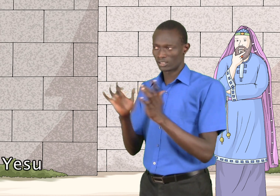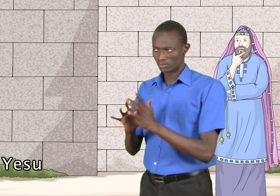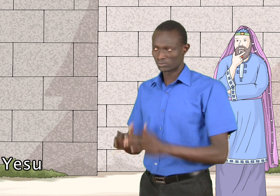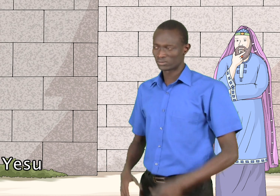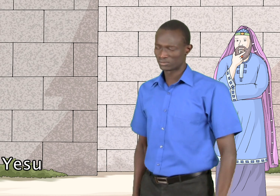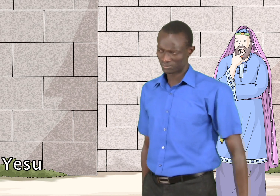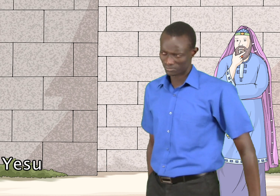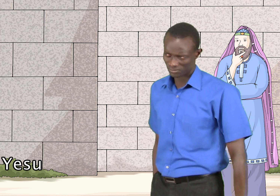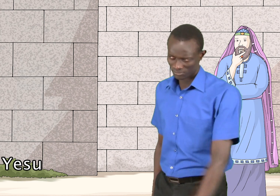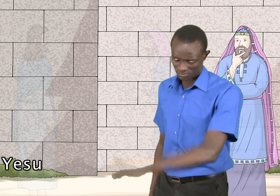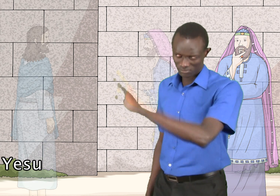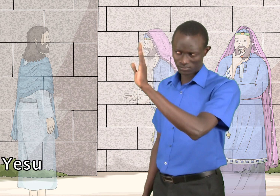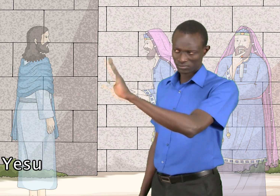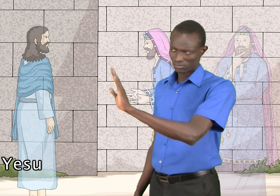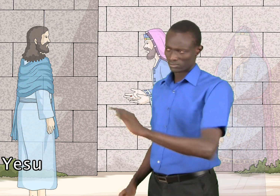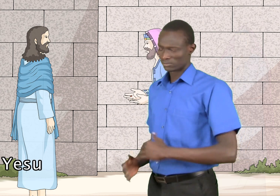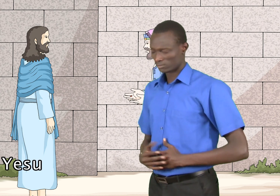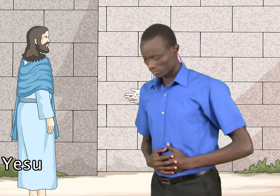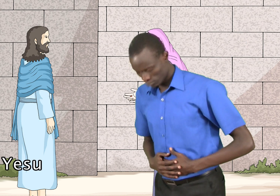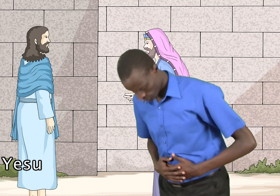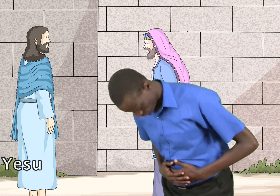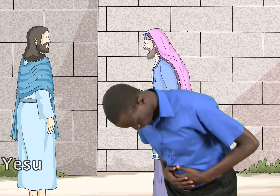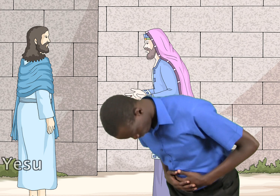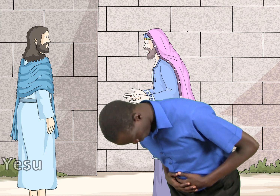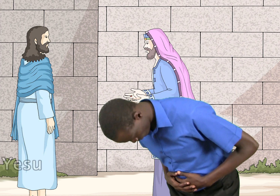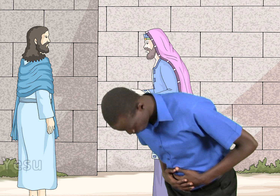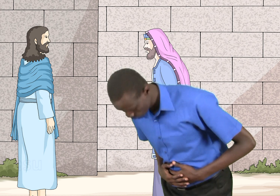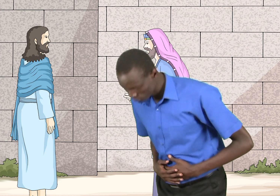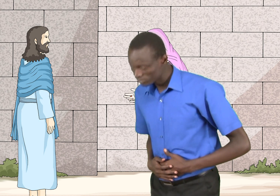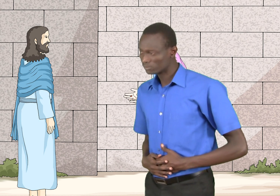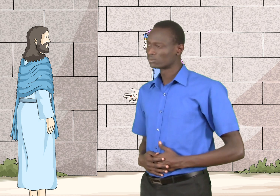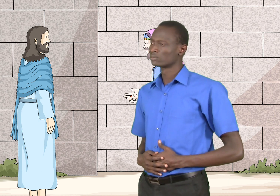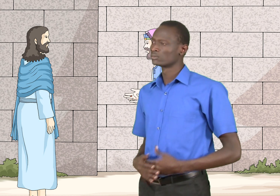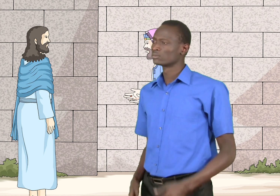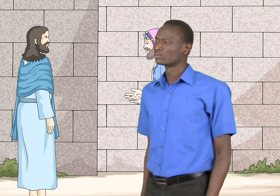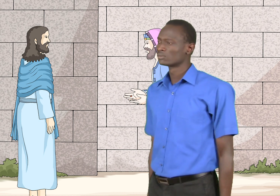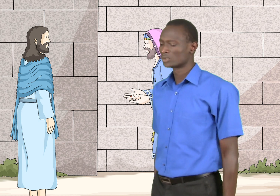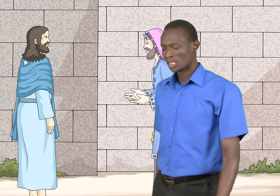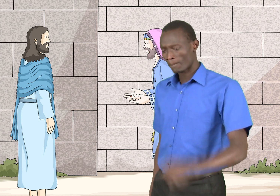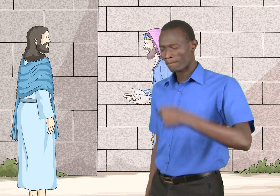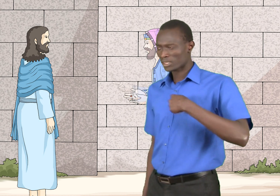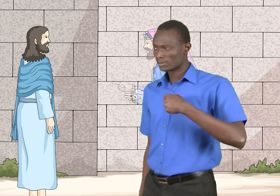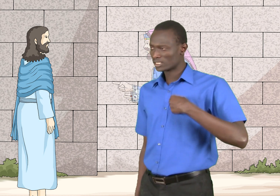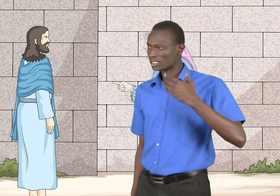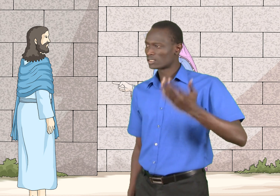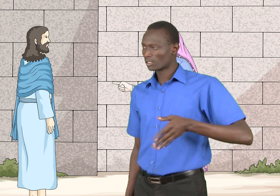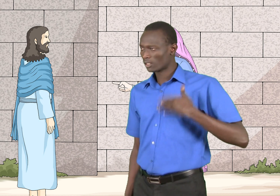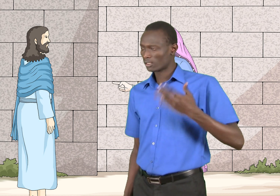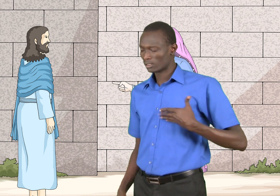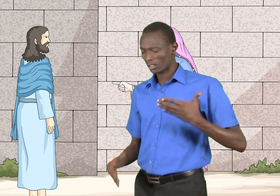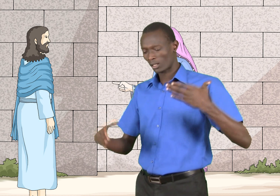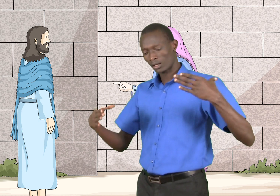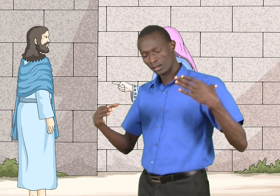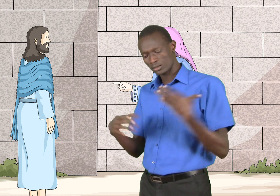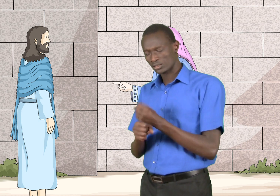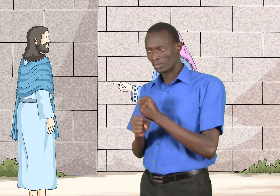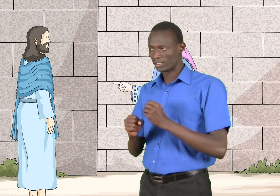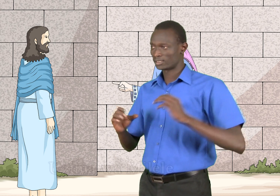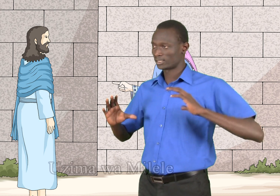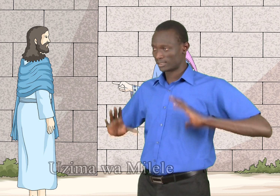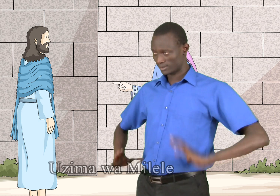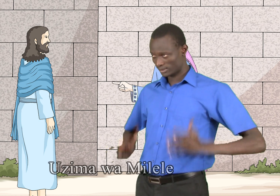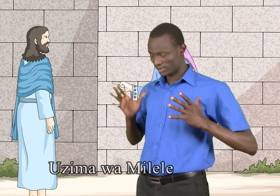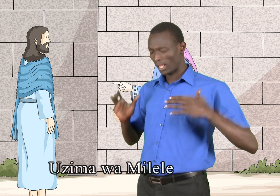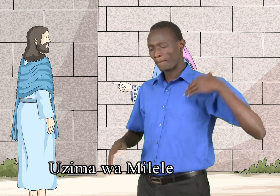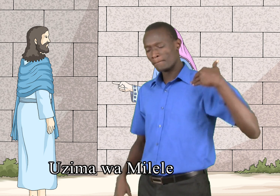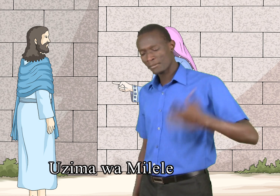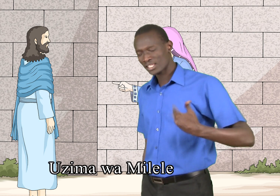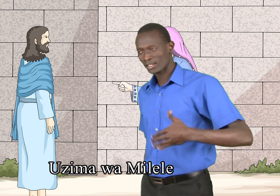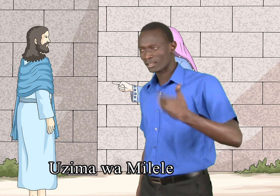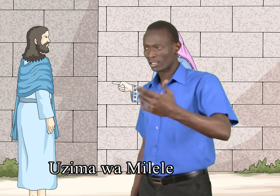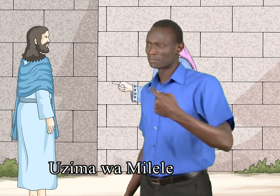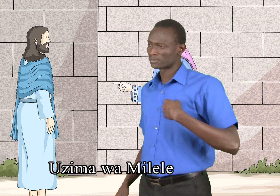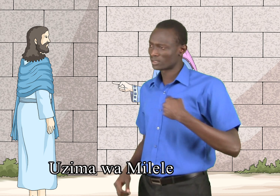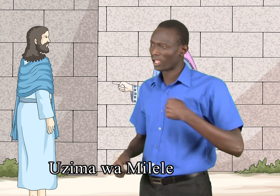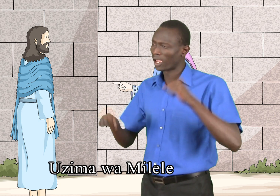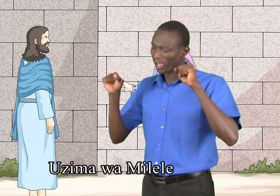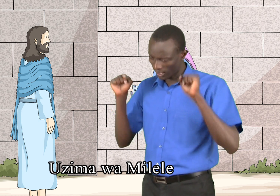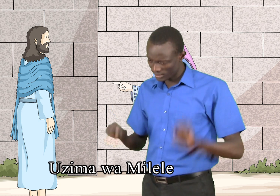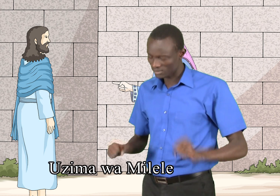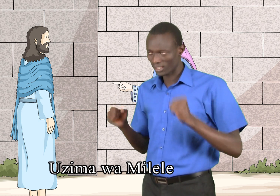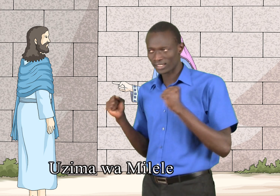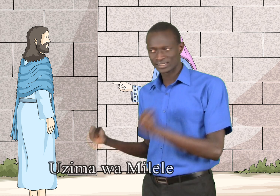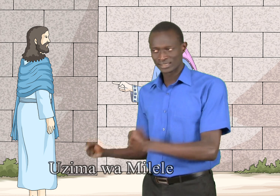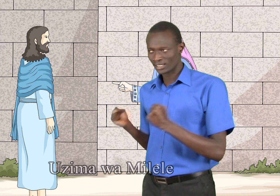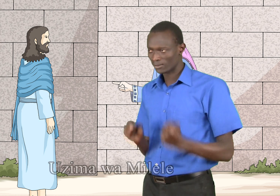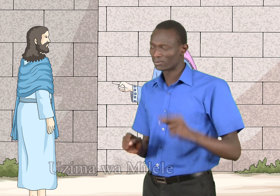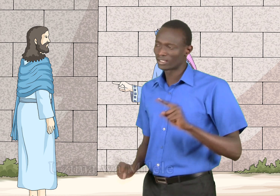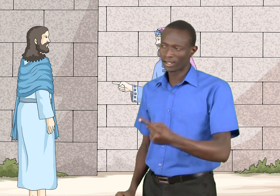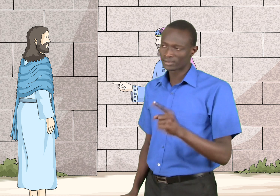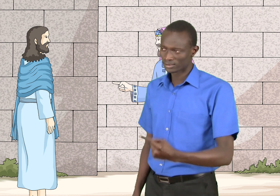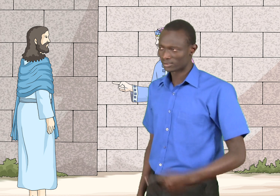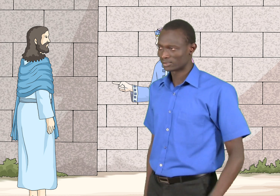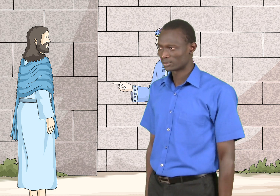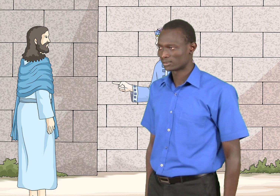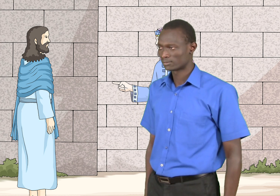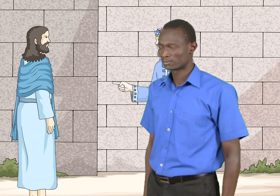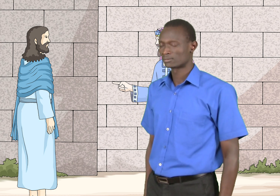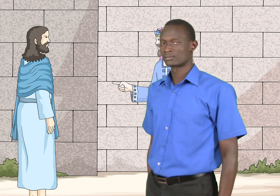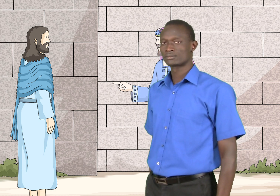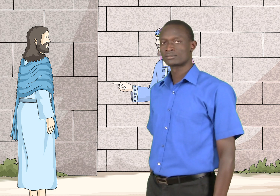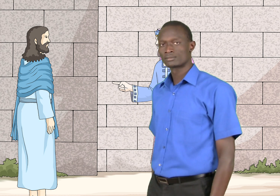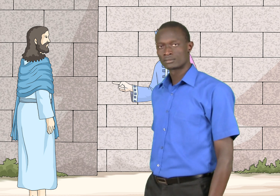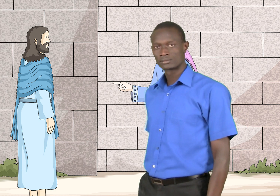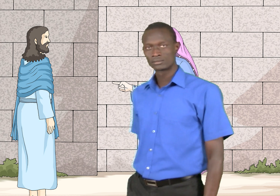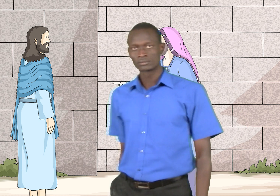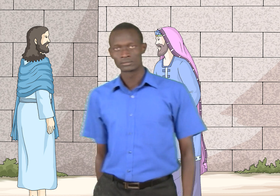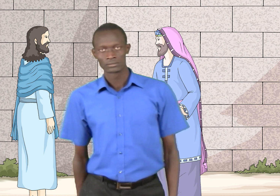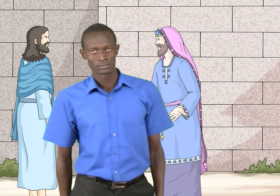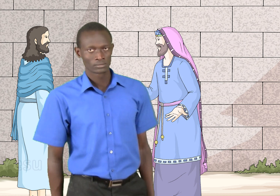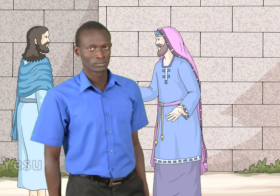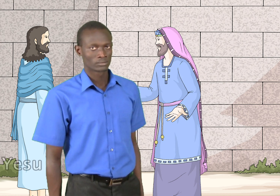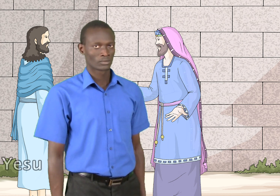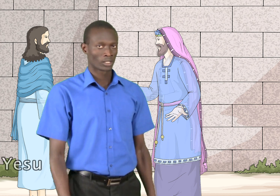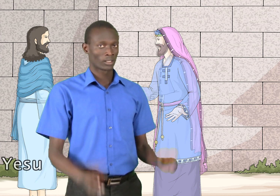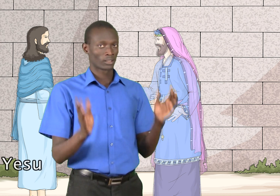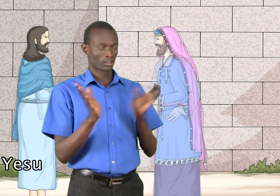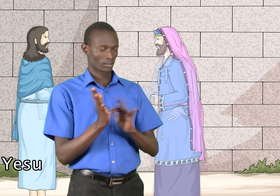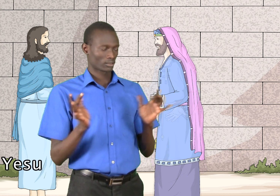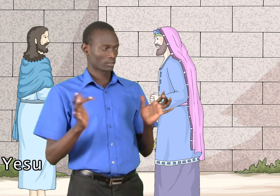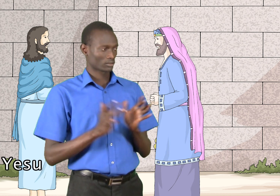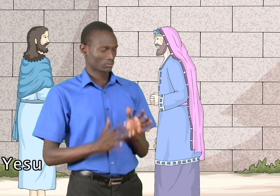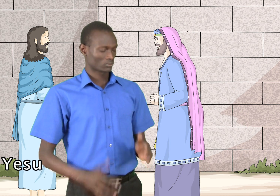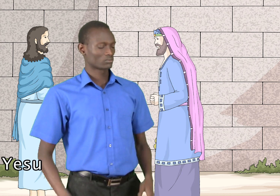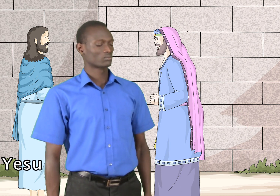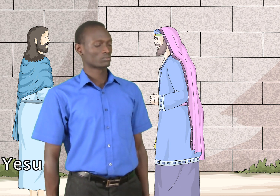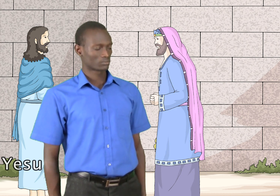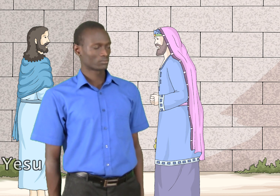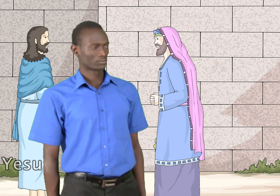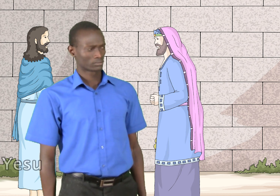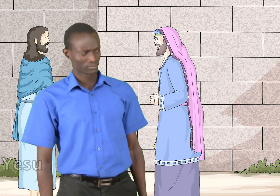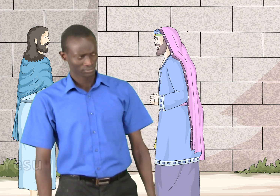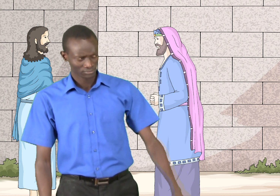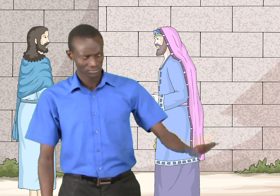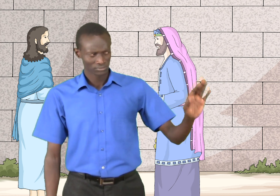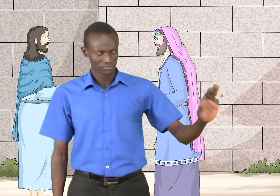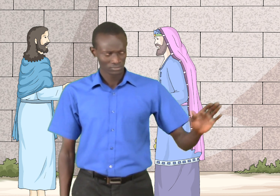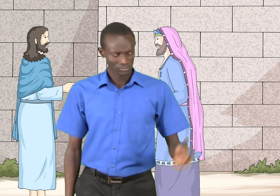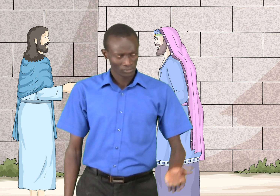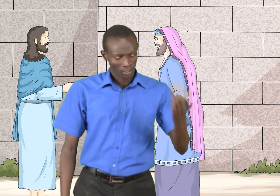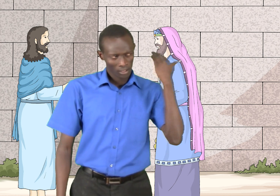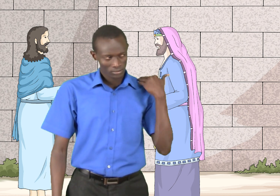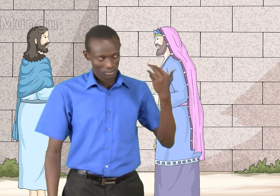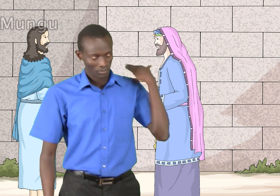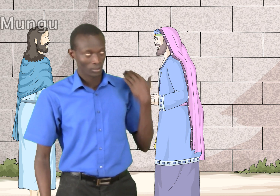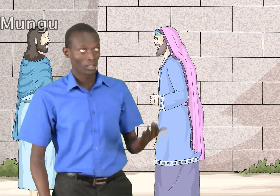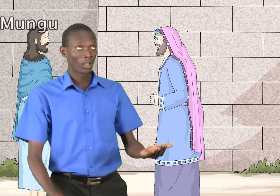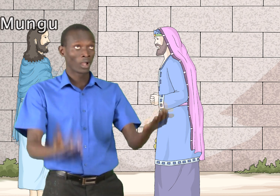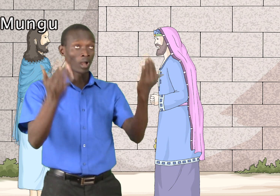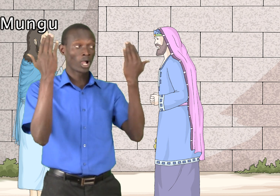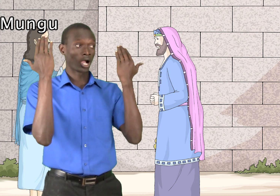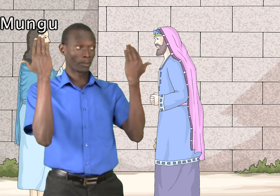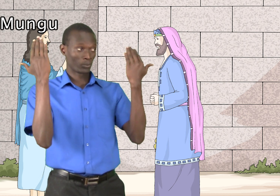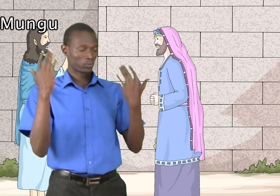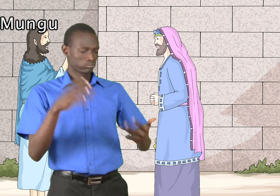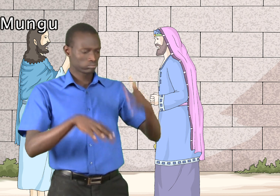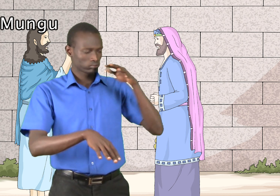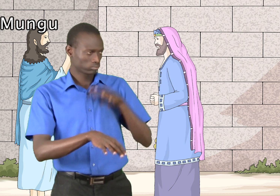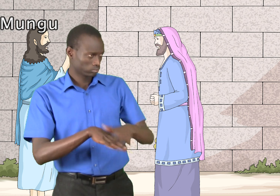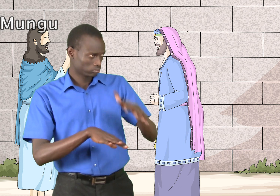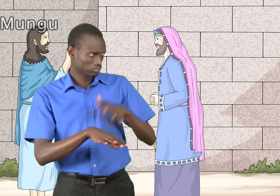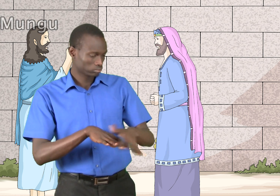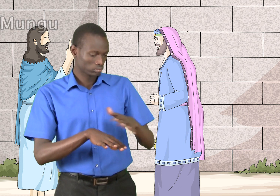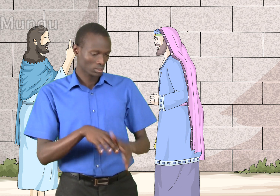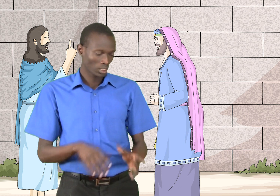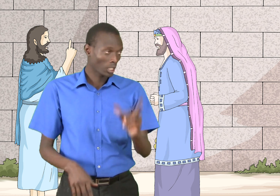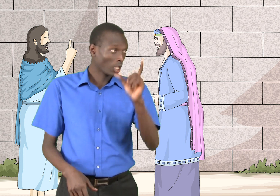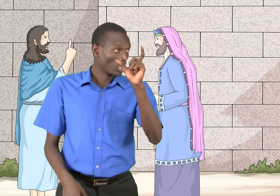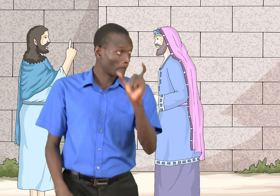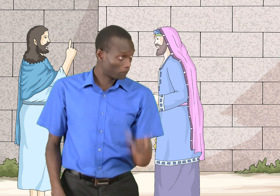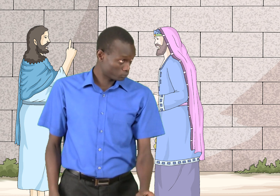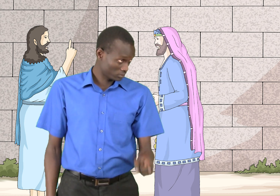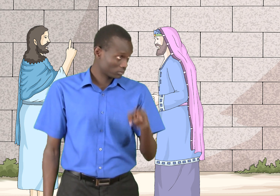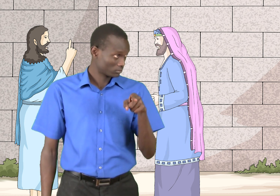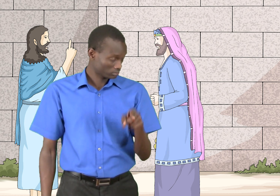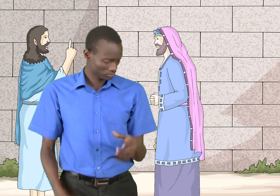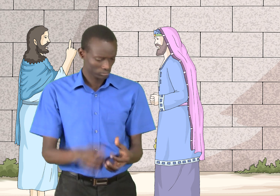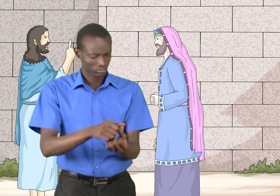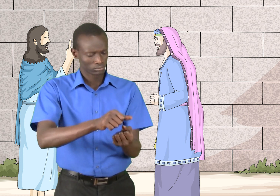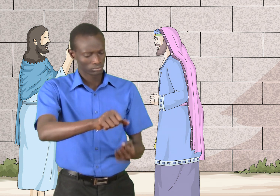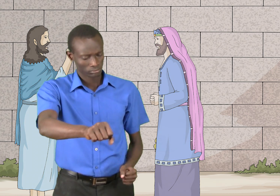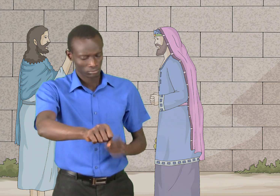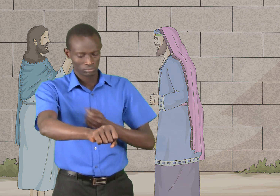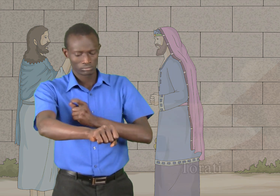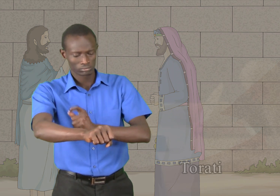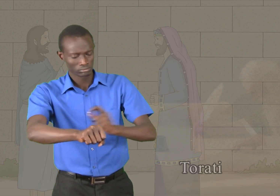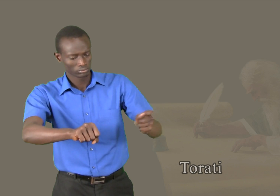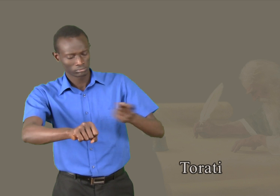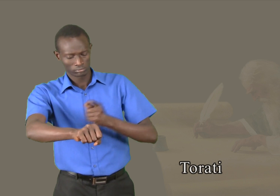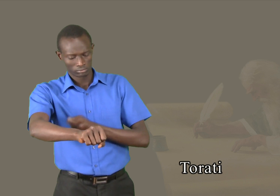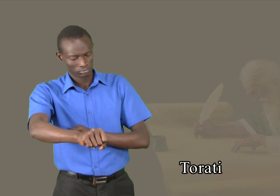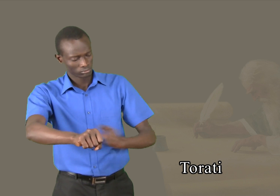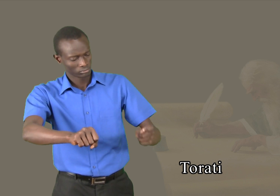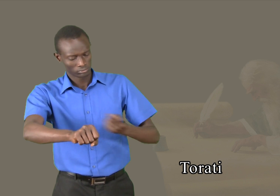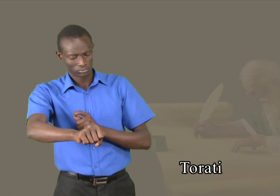“Teacher,” he asked, “what must I do to inherit eternal life?”